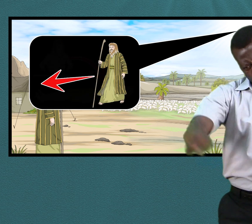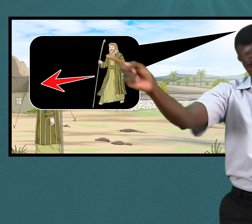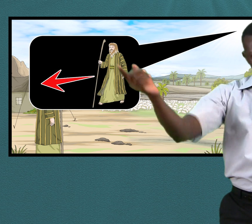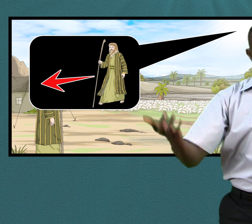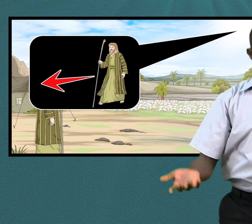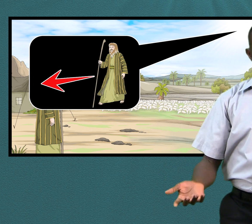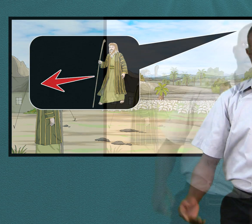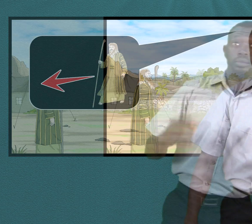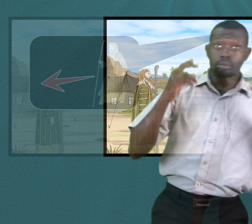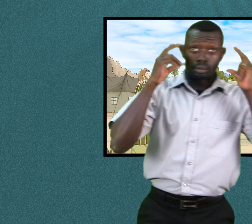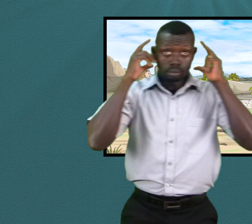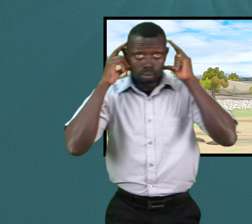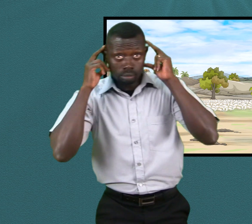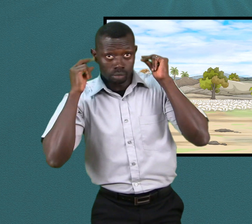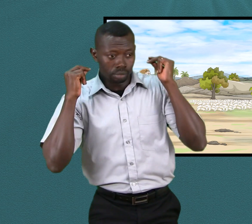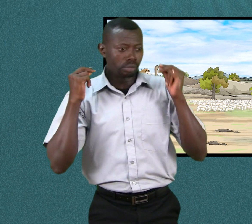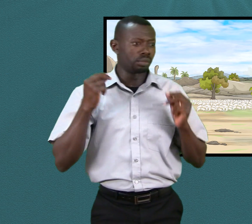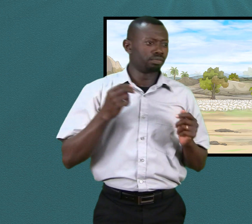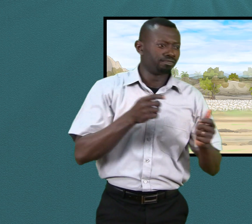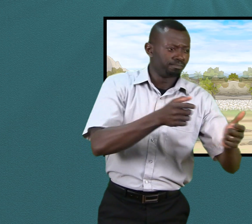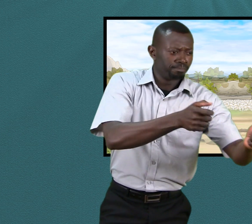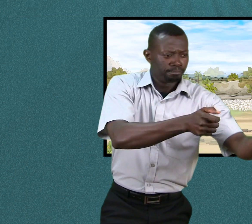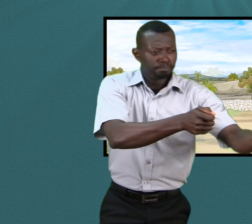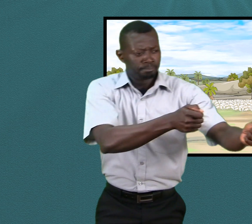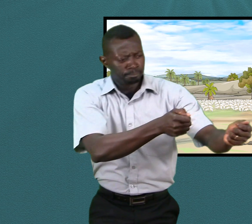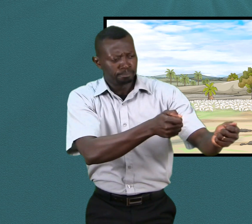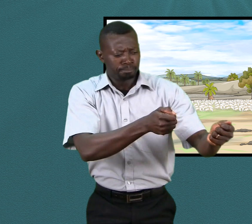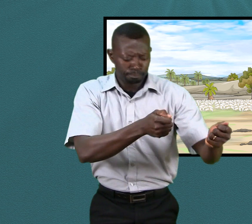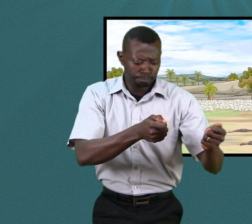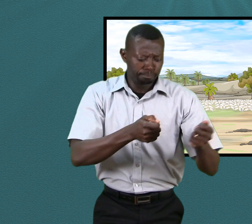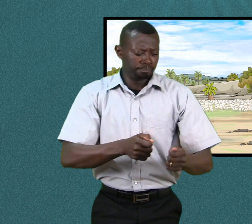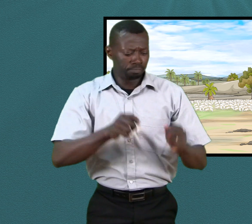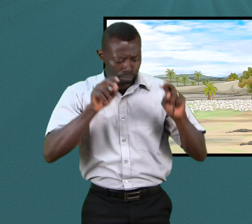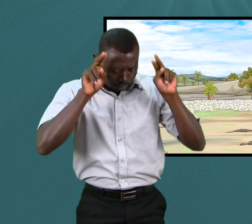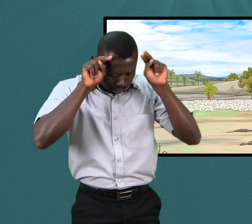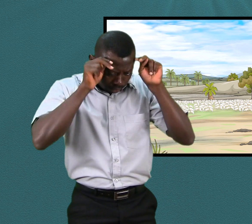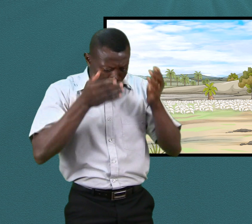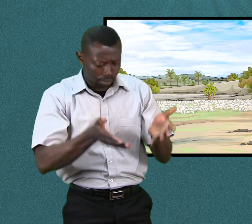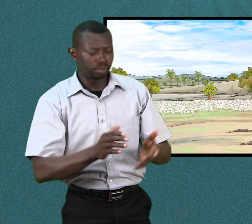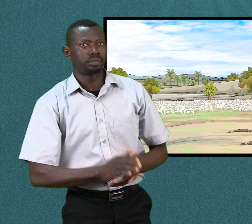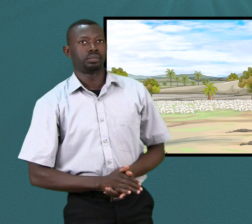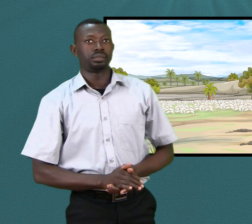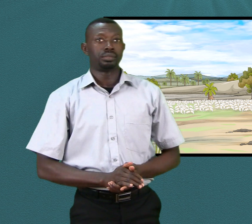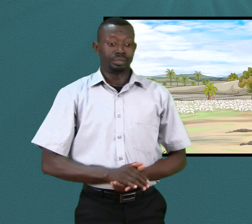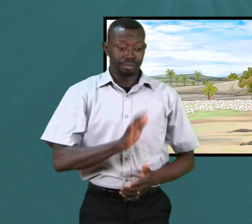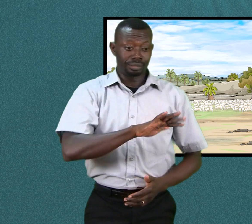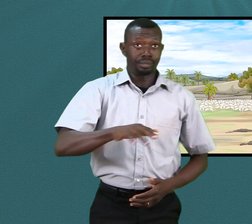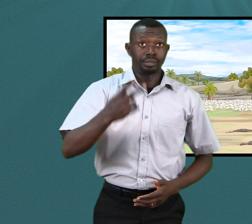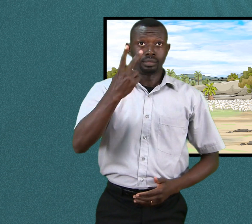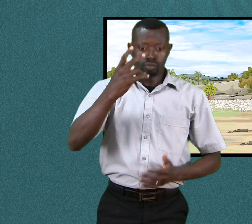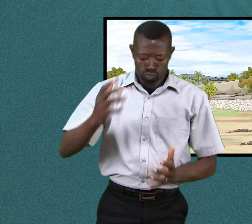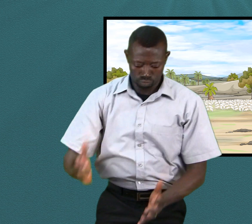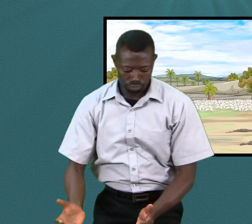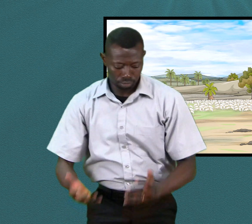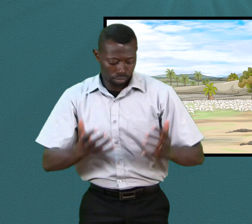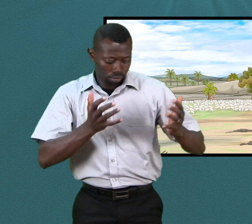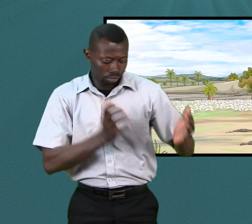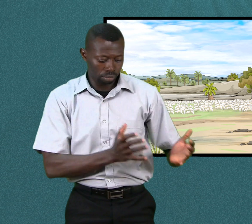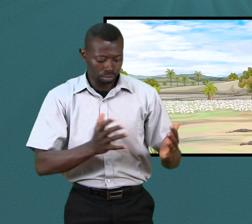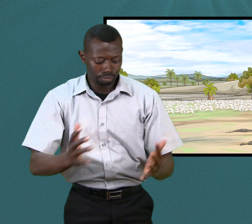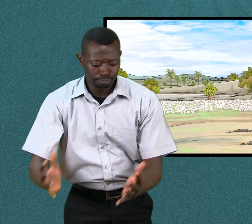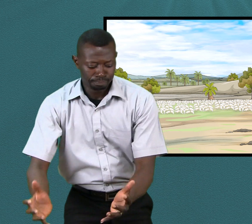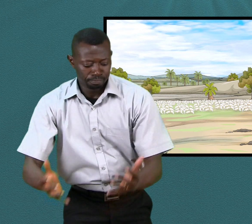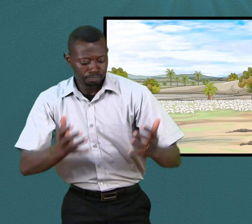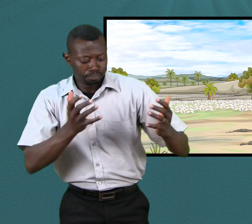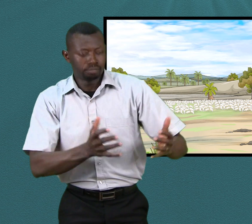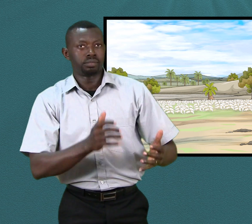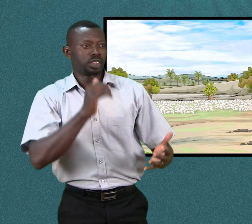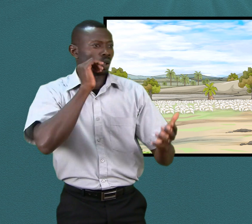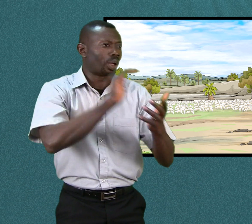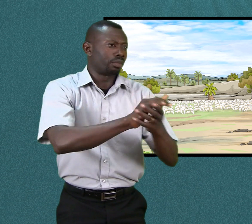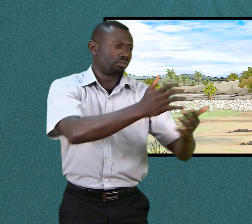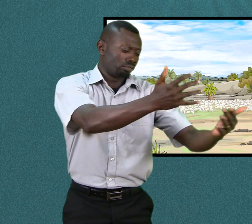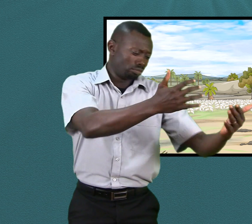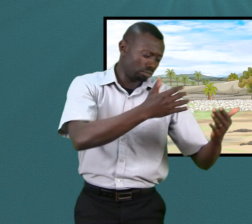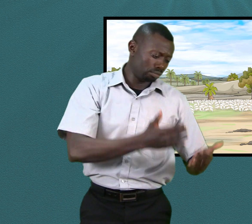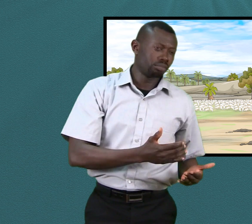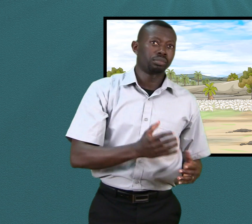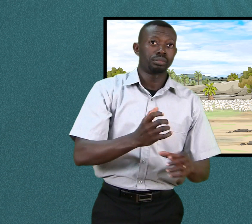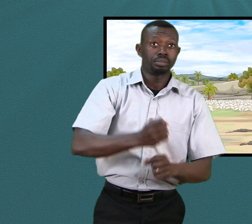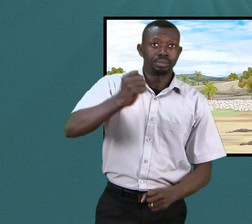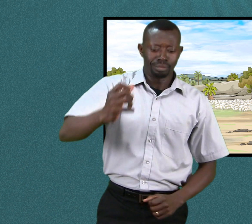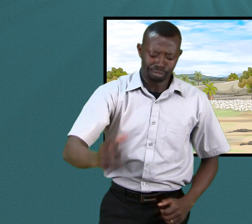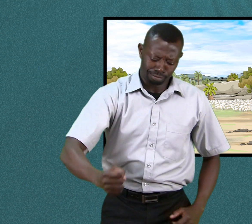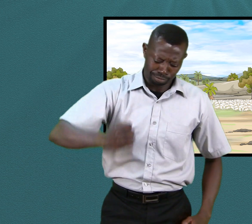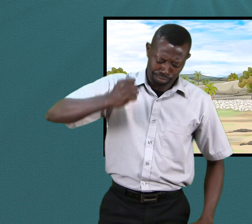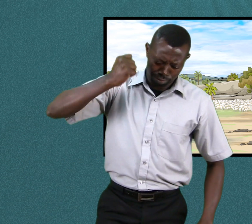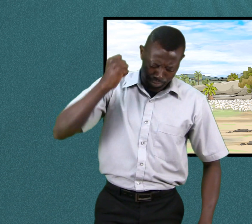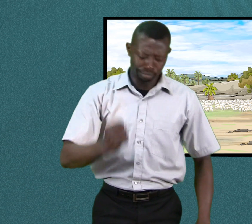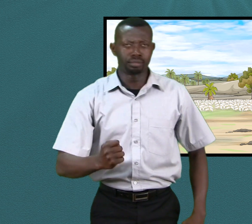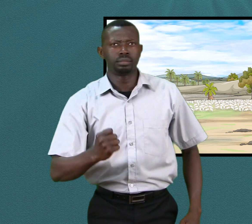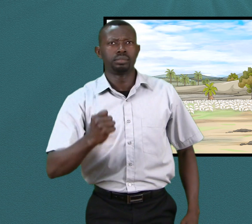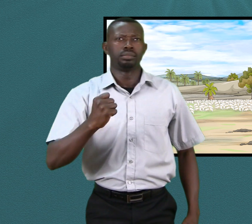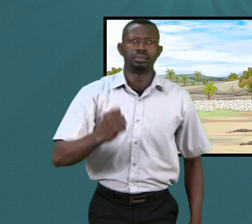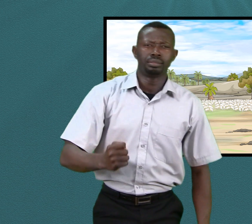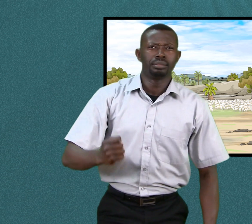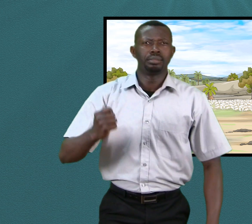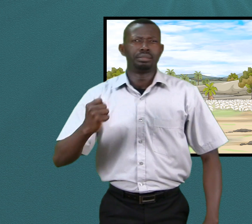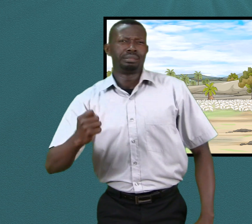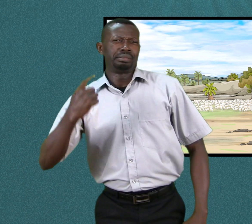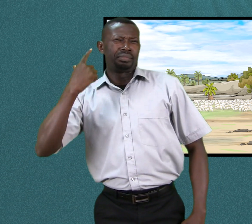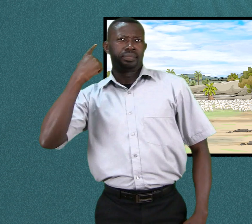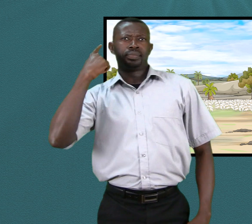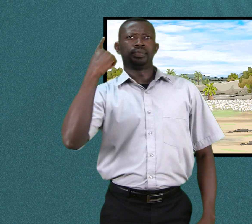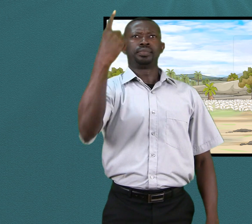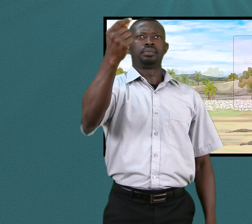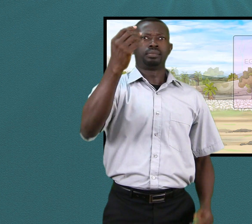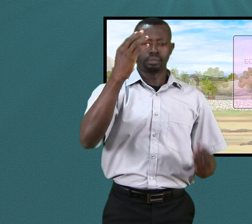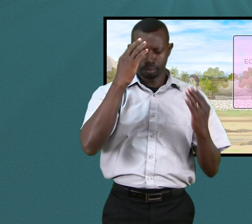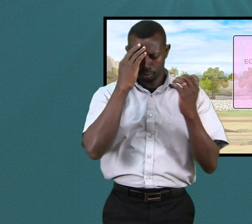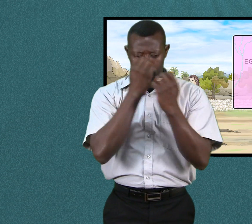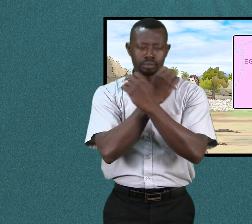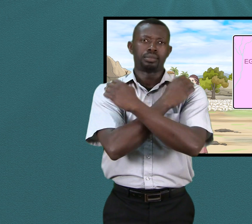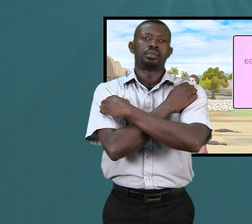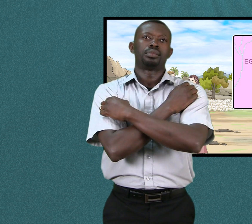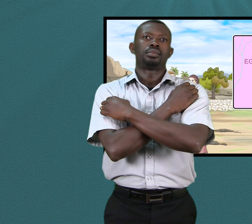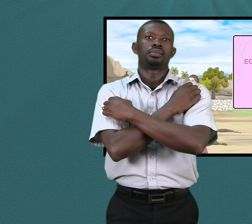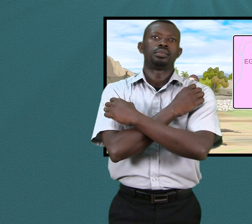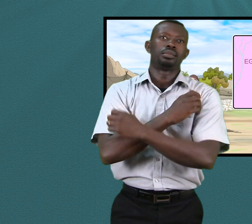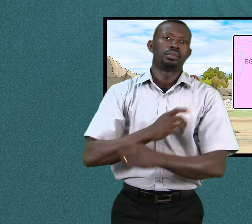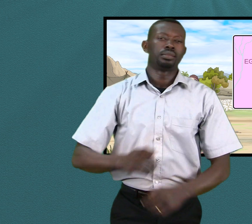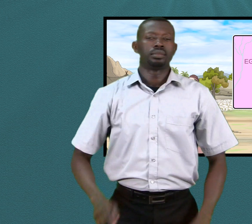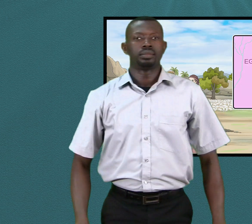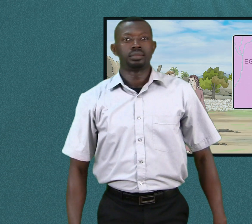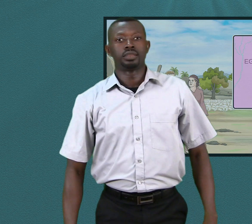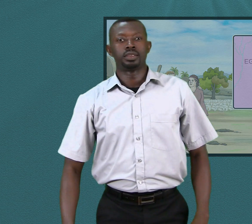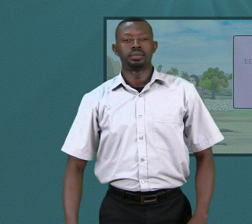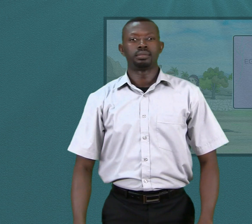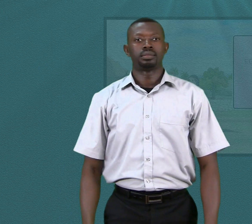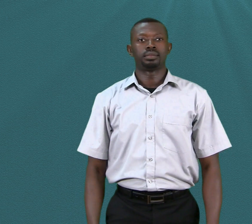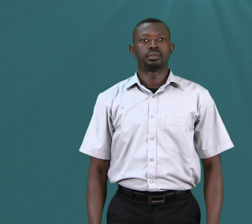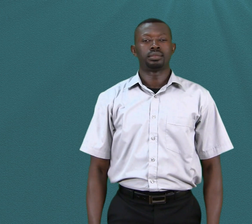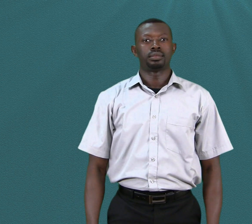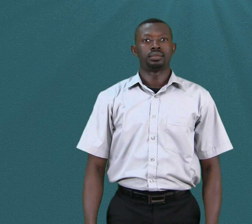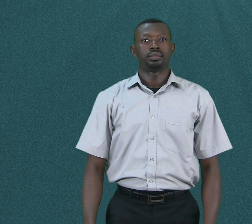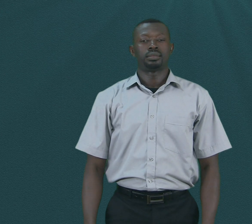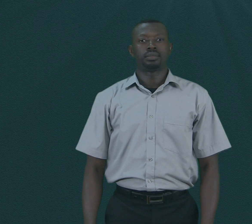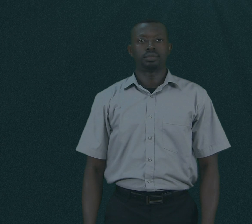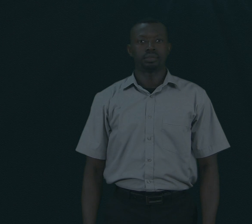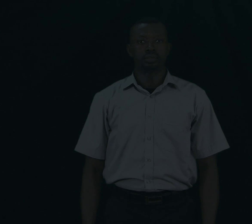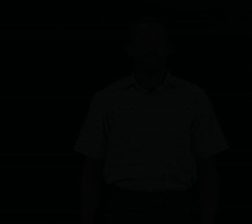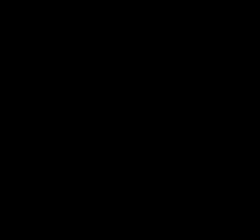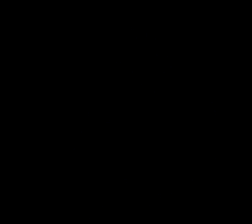So Moses took his wife and sons, put them on a donkey, and headed back to Egypt. And he took the staff of God in his hand.